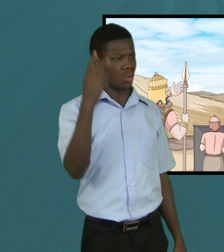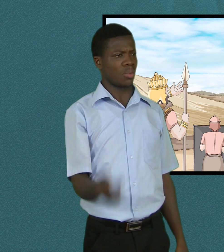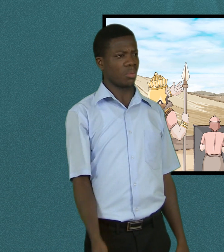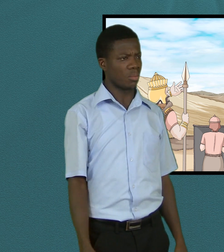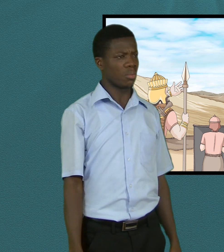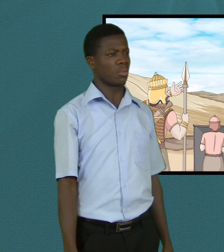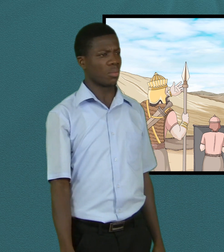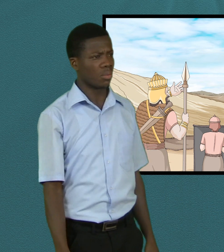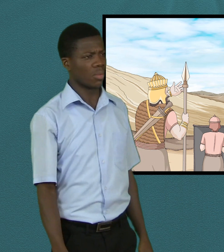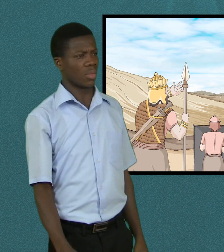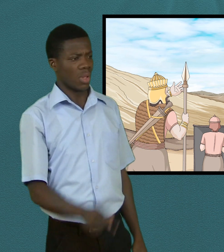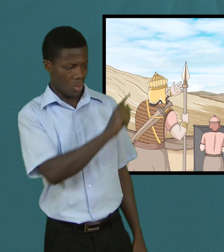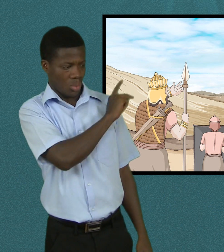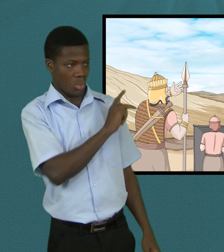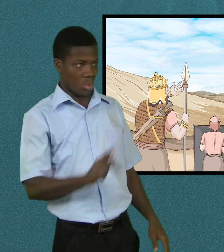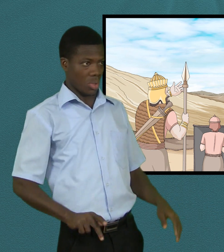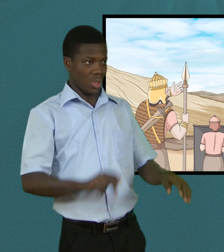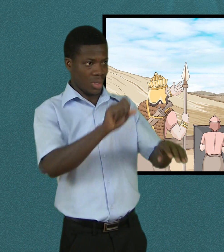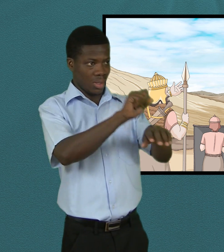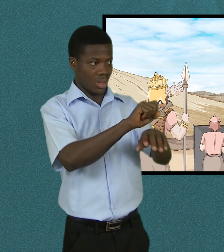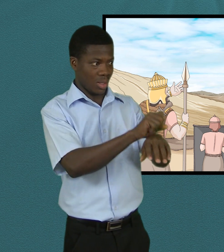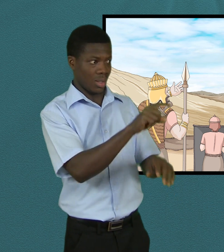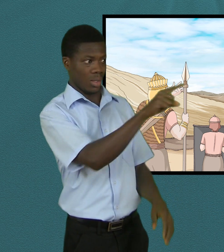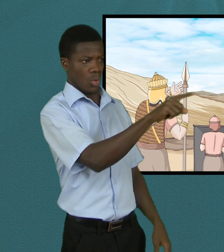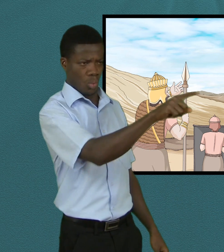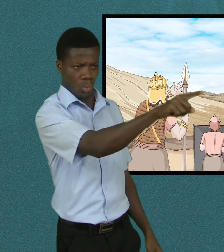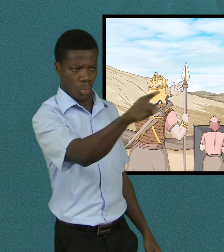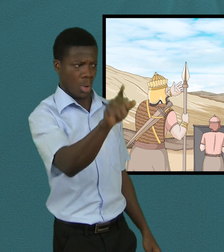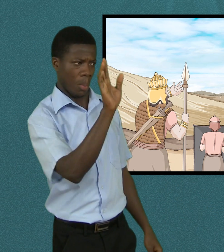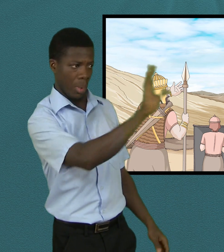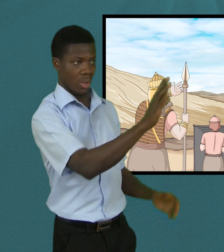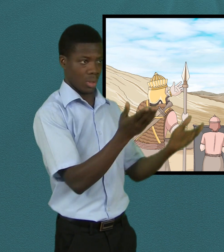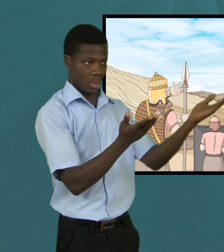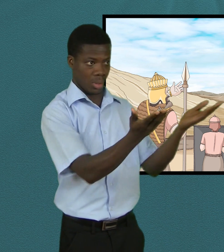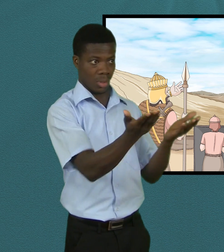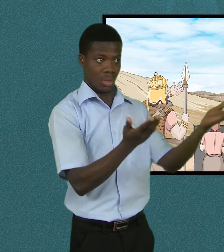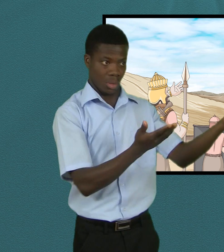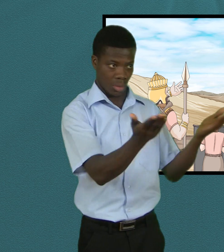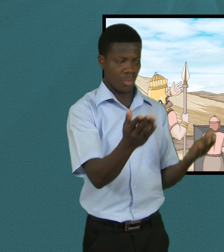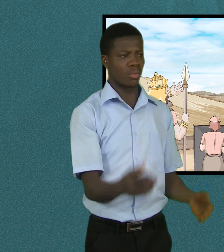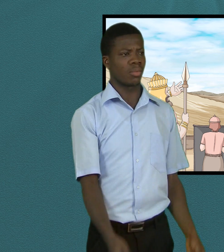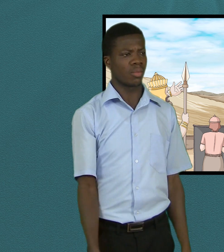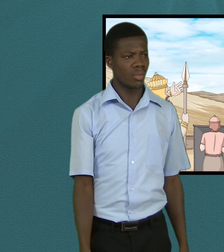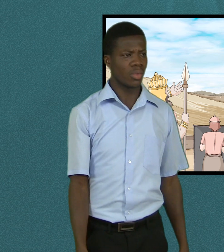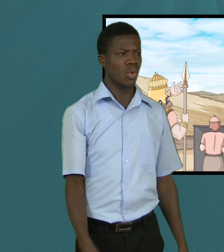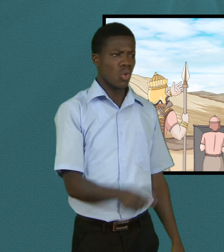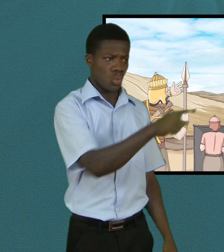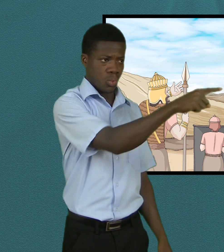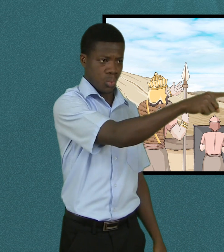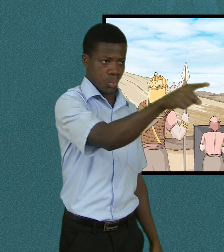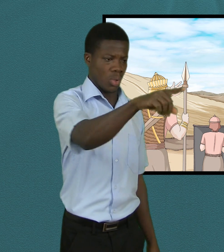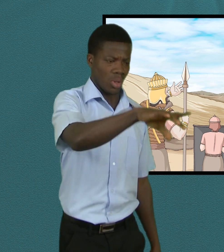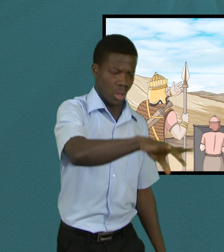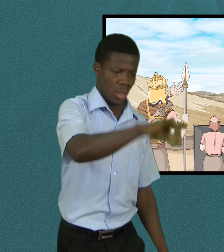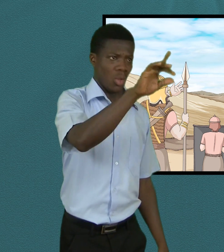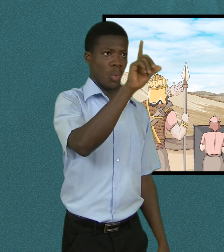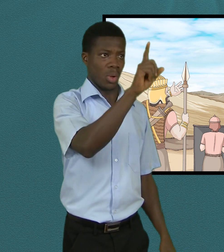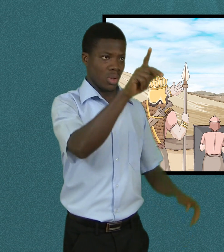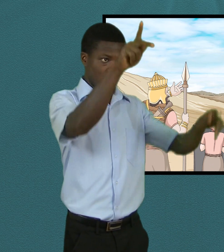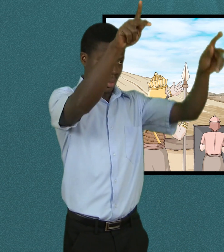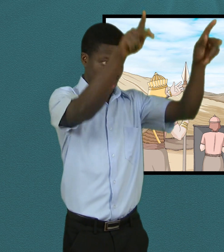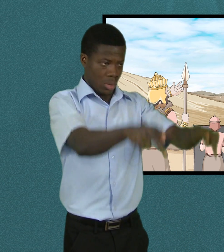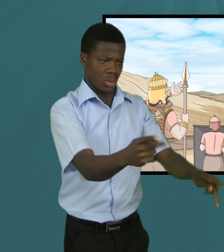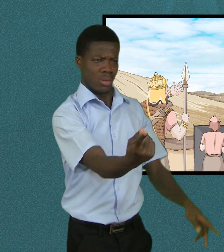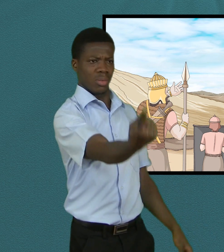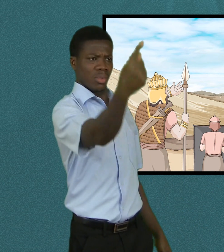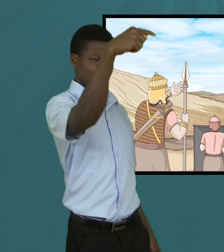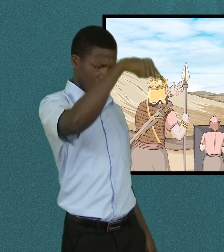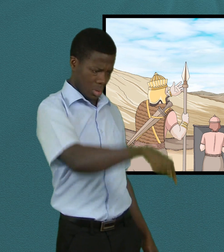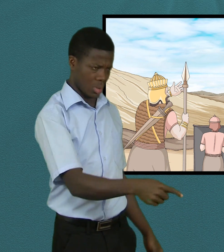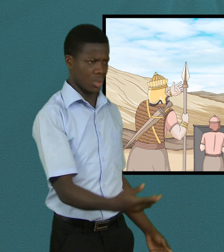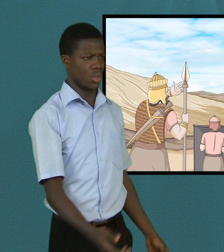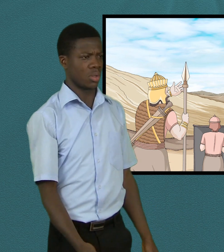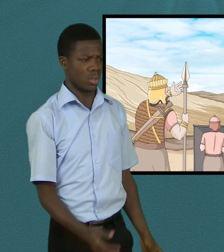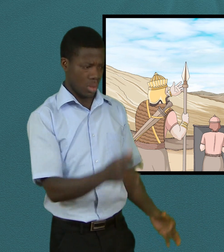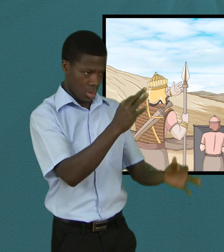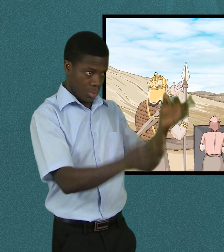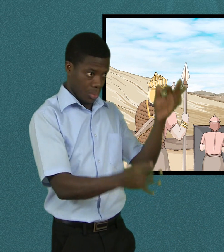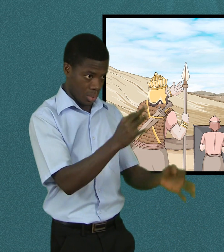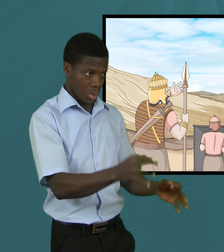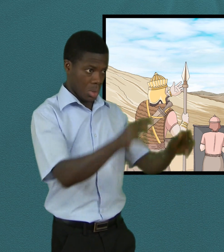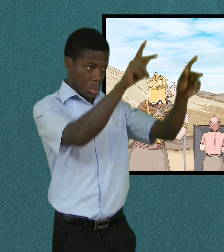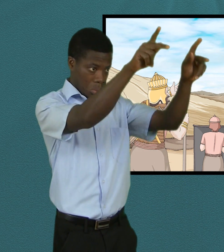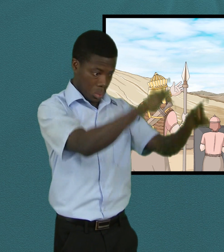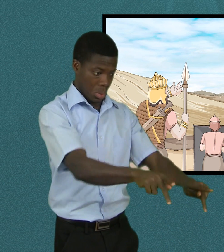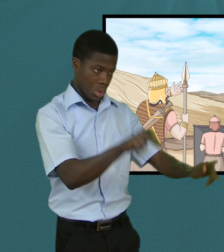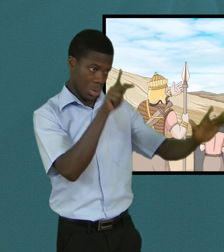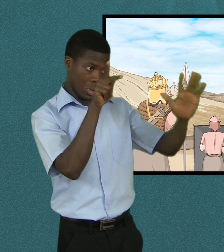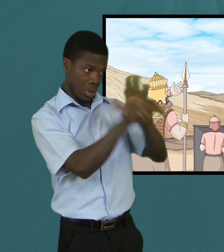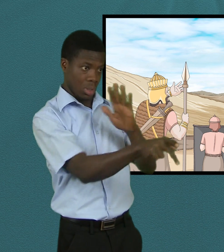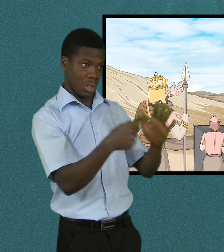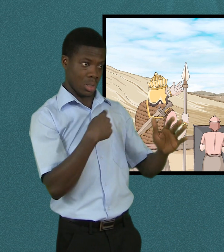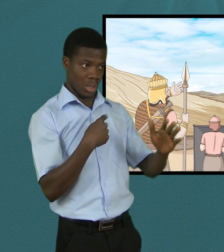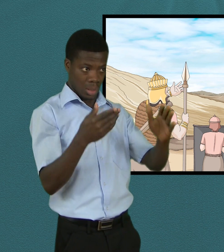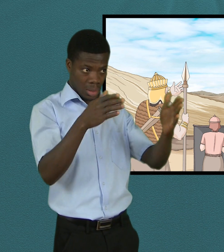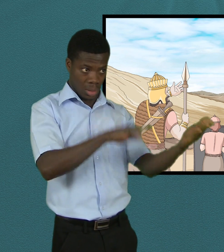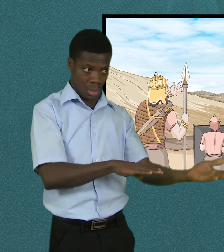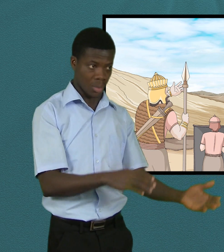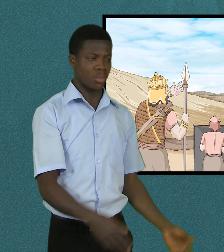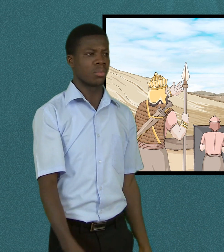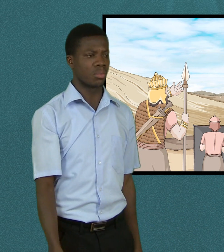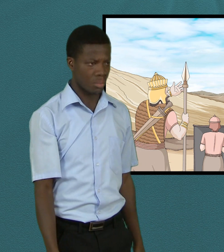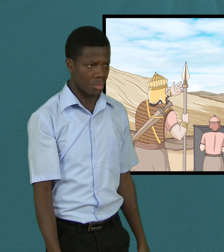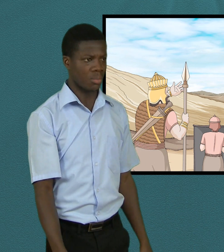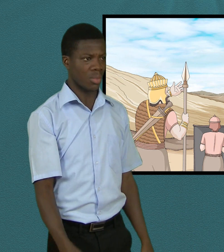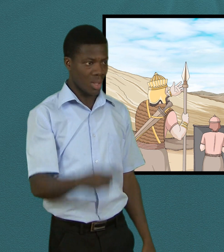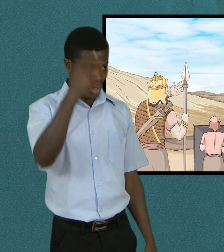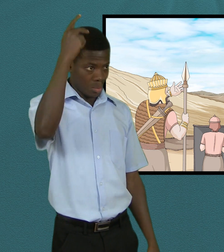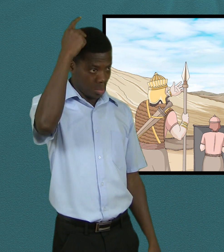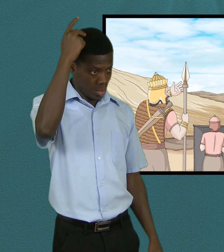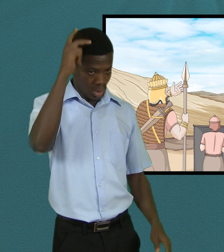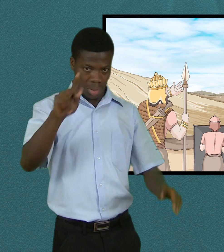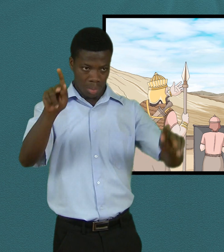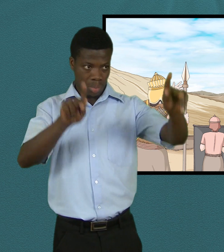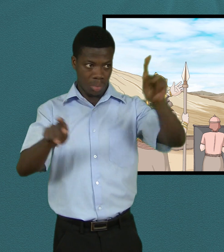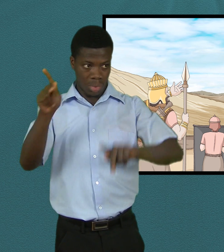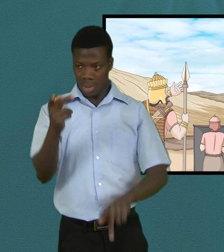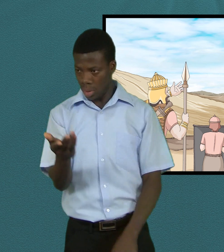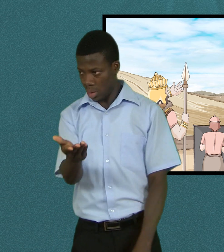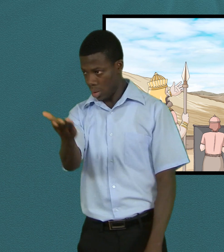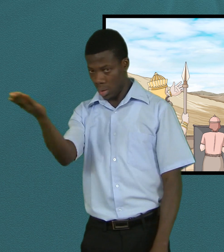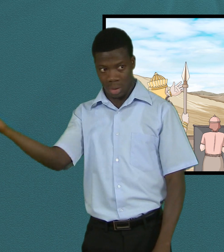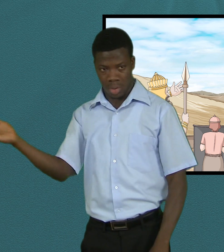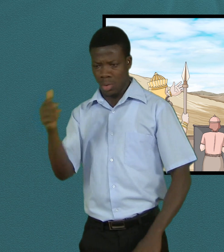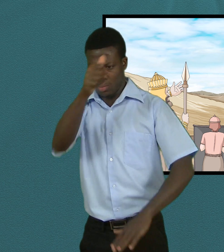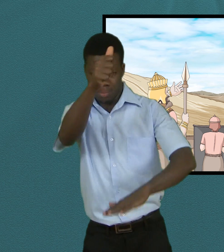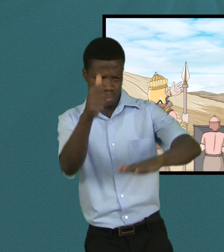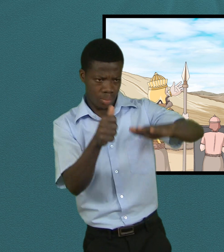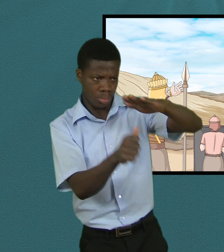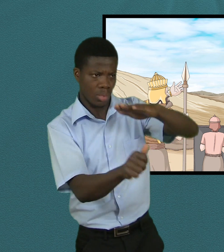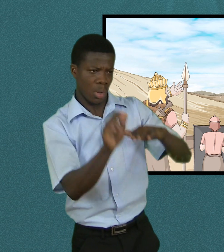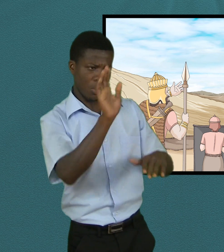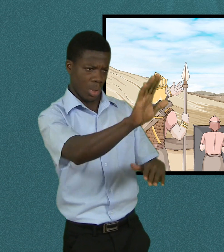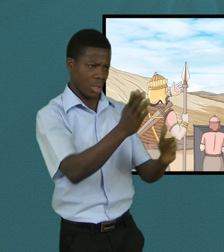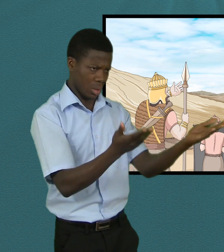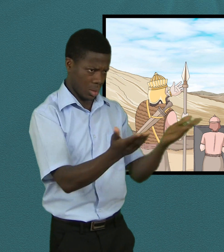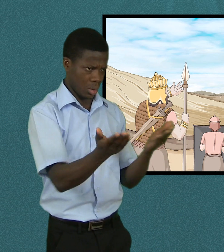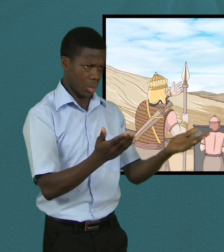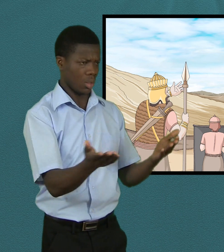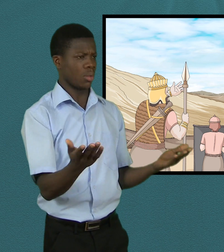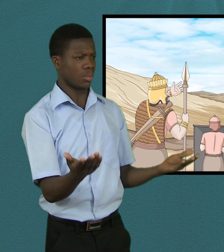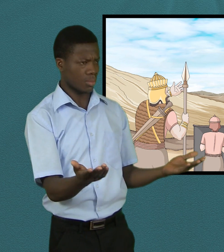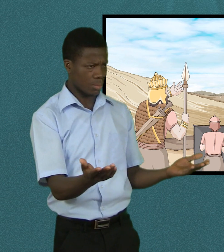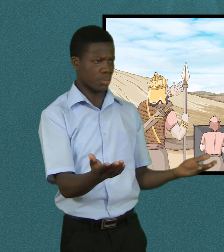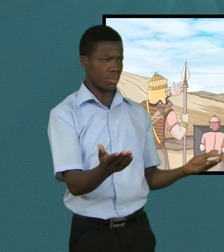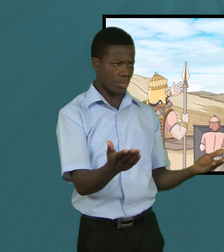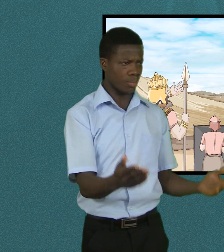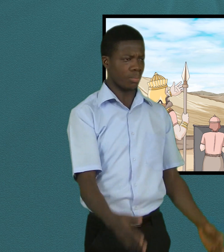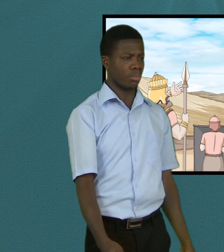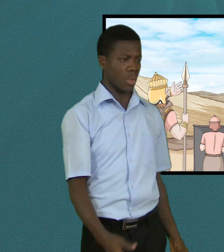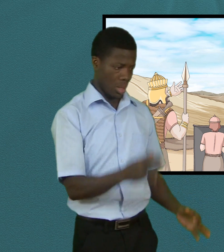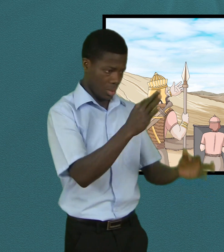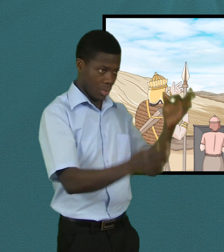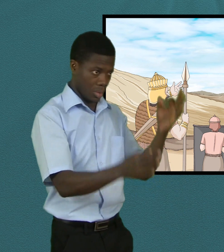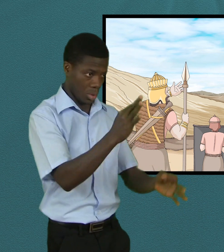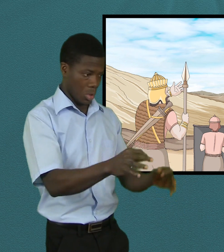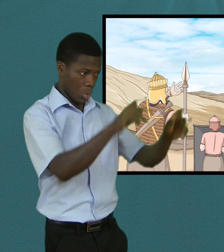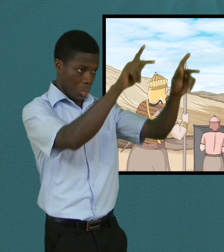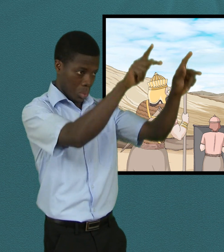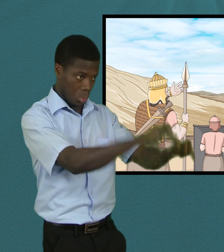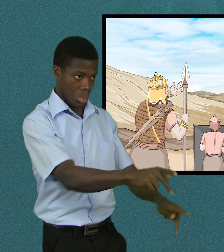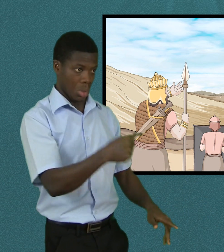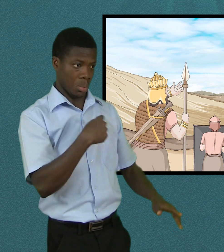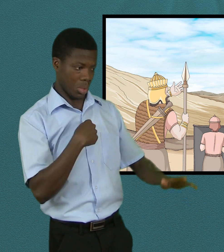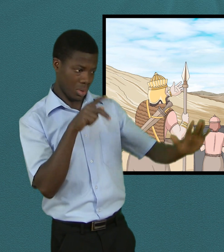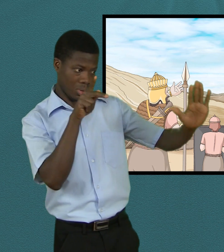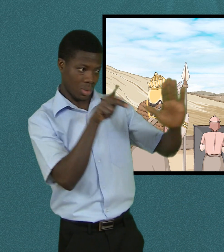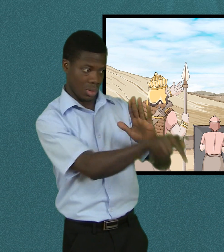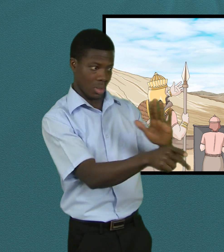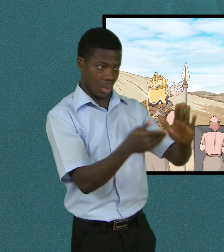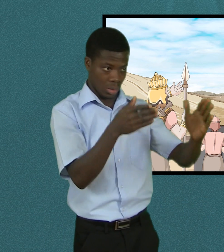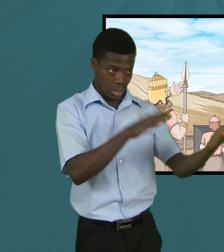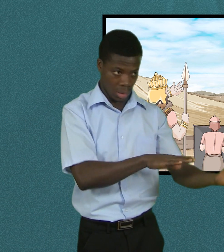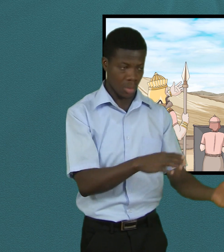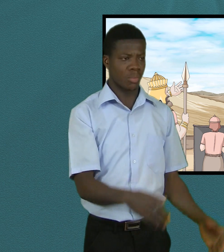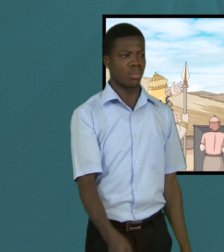Choose one of your men and have him come down against me. If he is able to fight me and kill me, then we will be your servants.